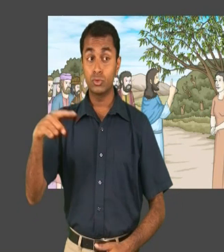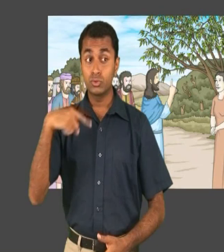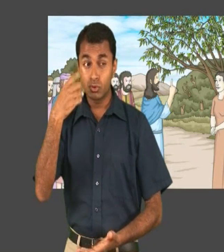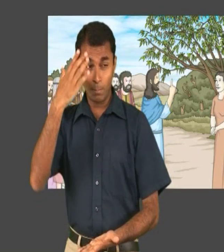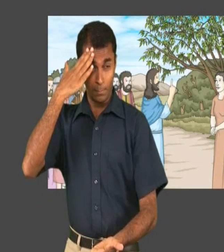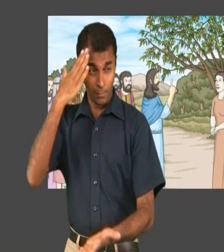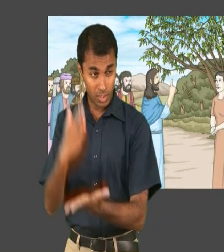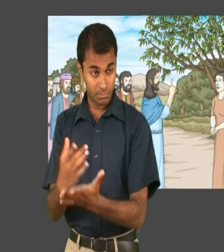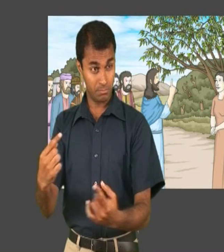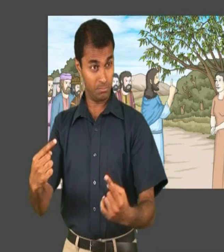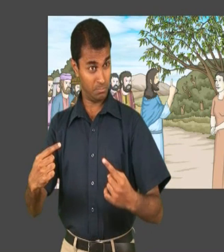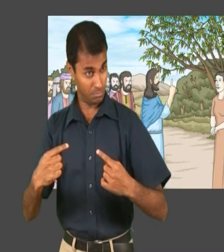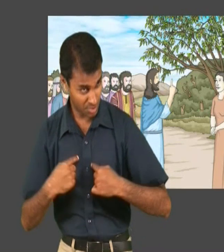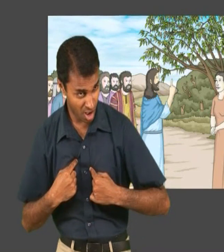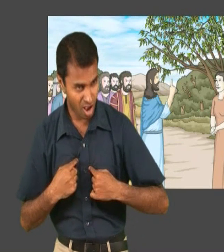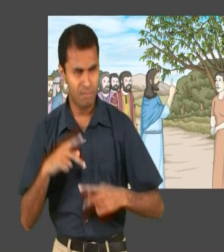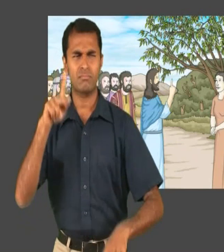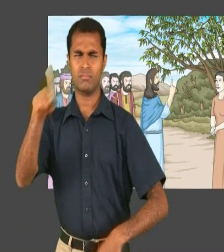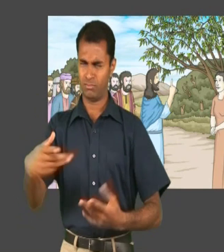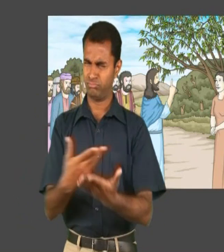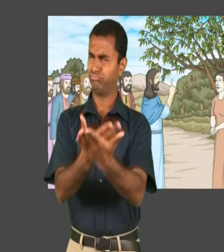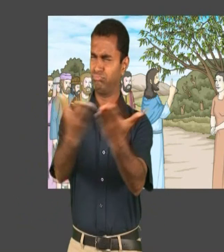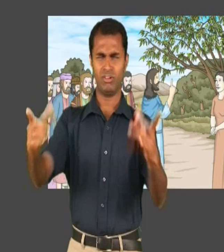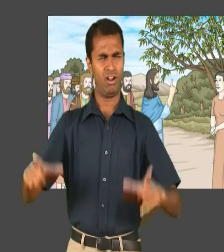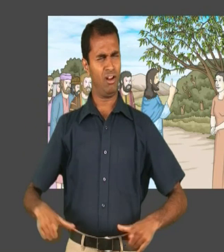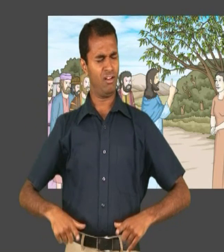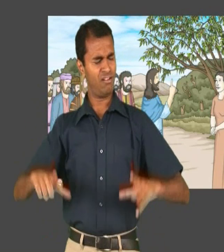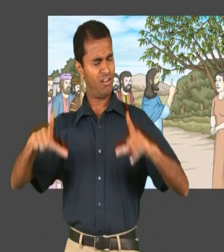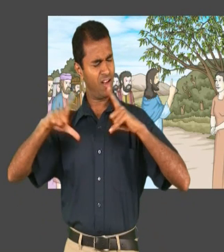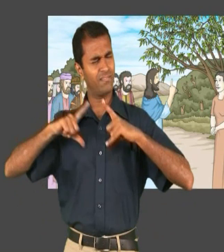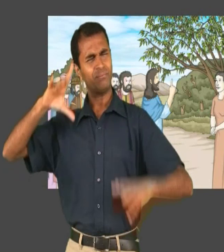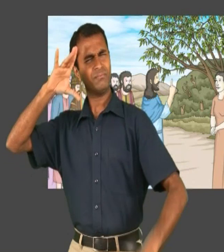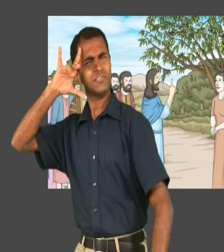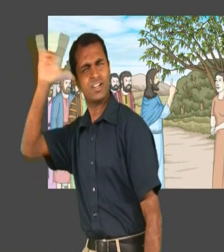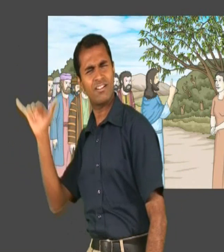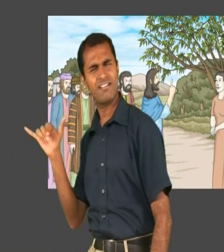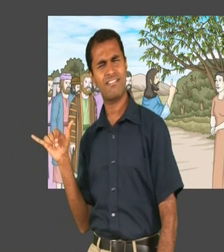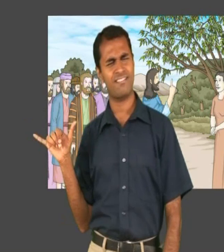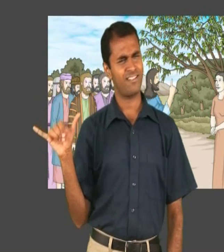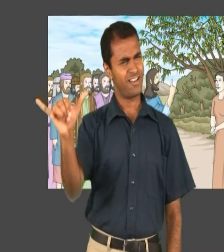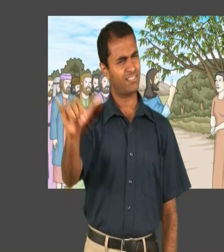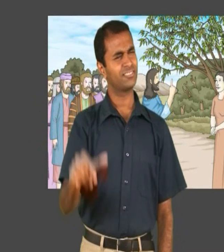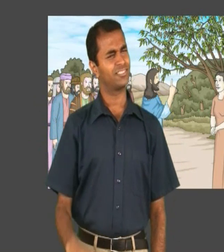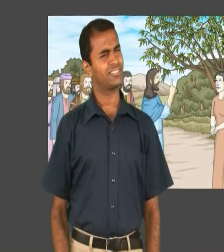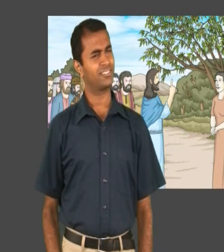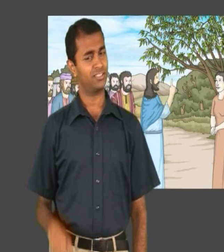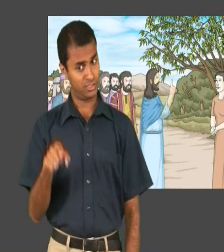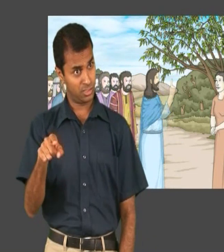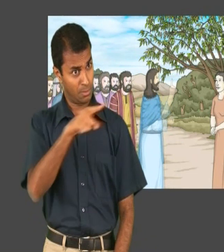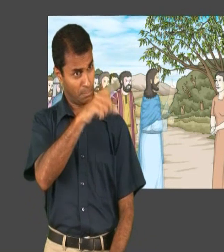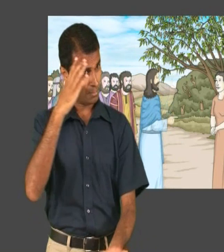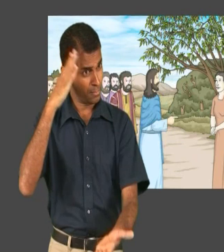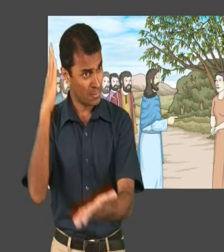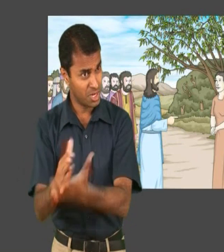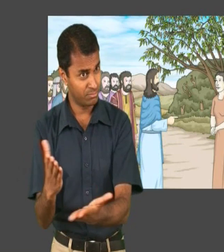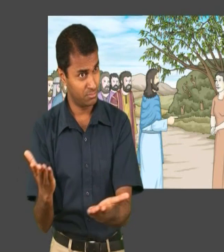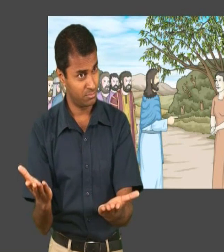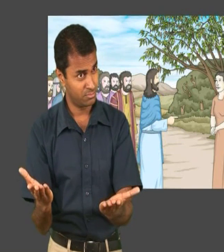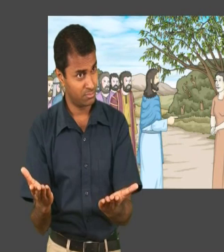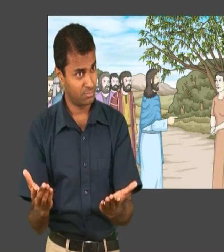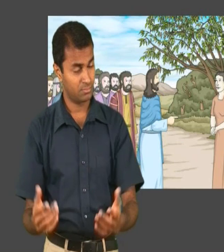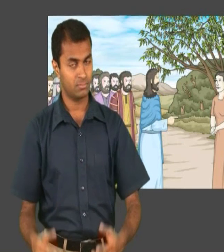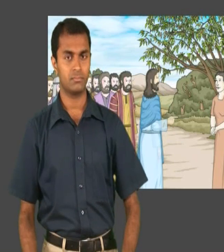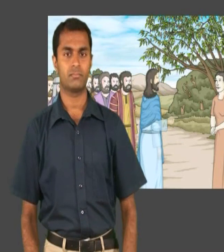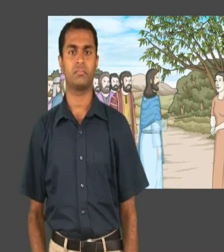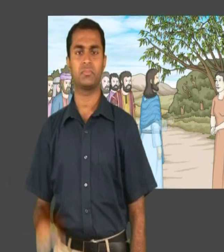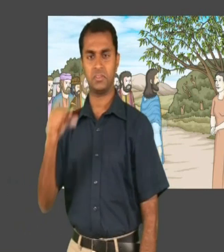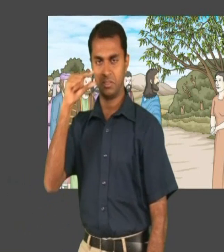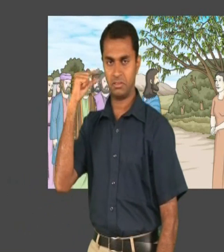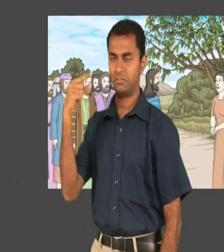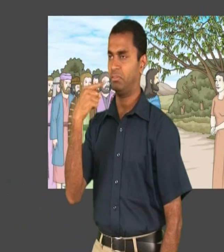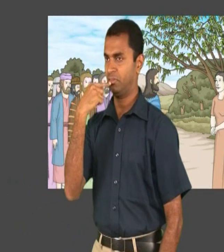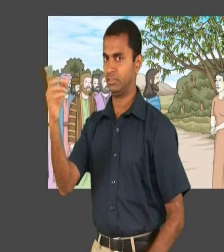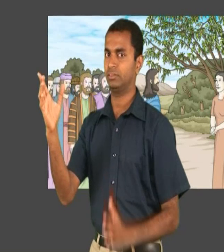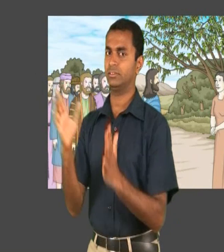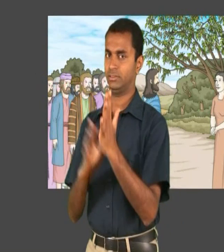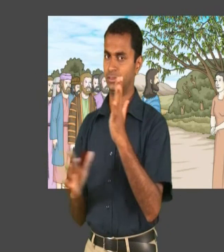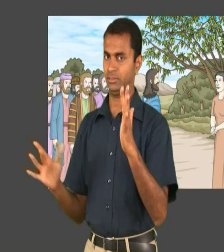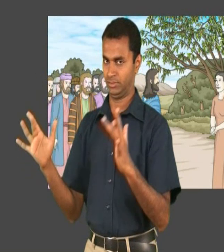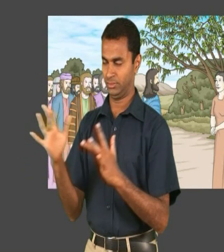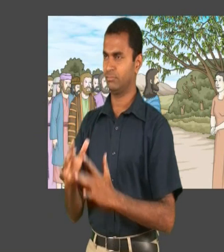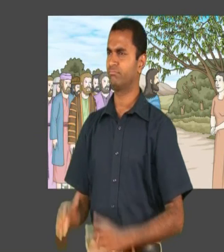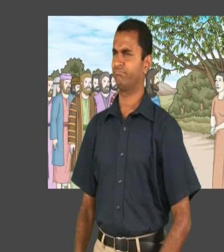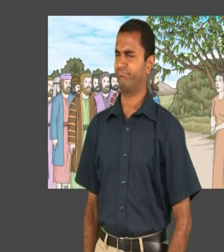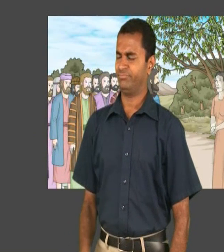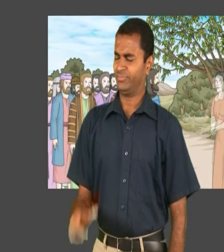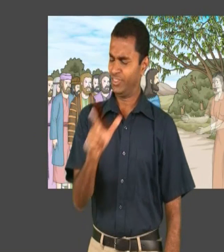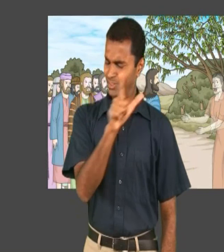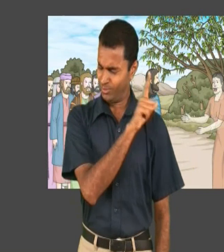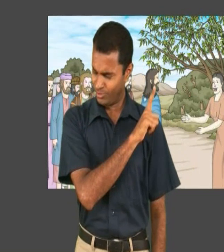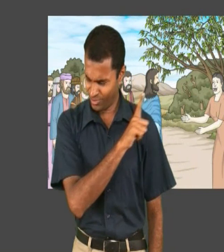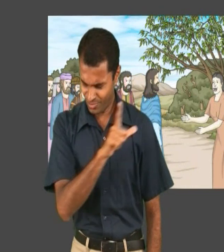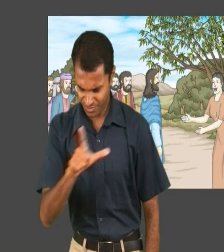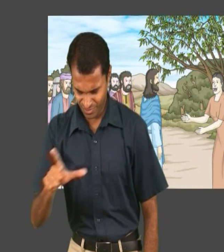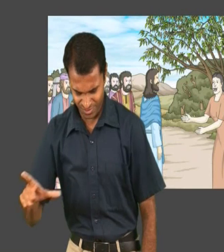Do you believe this?”